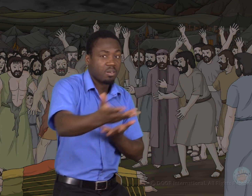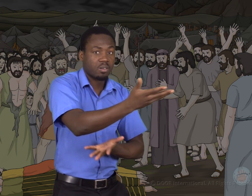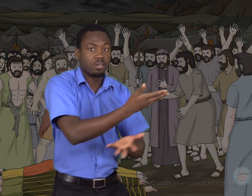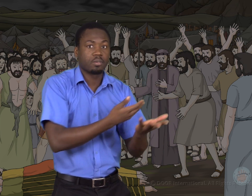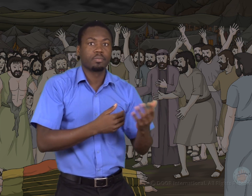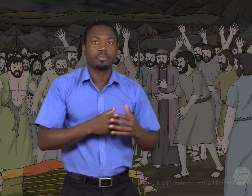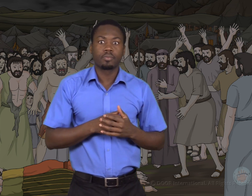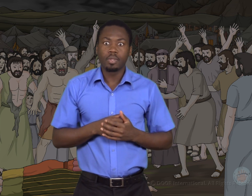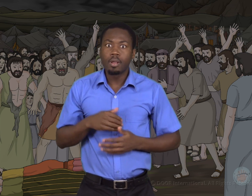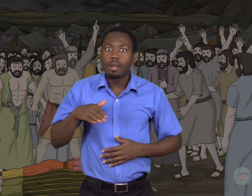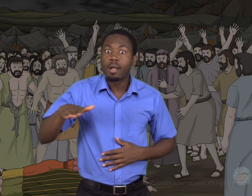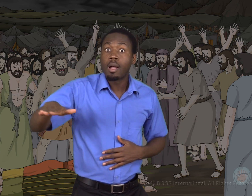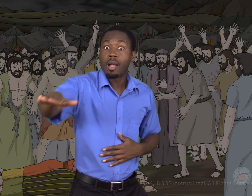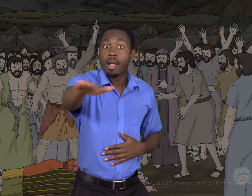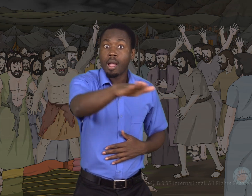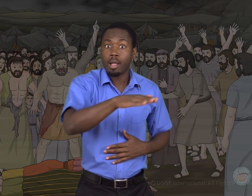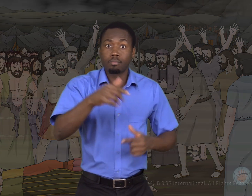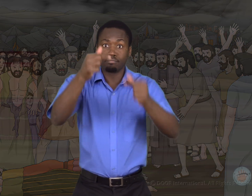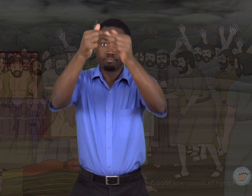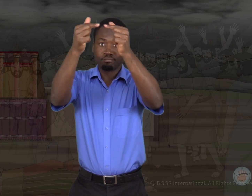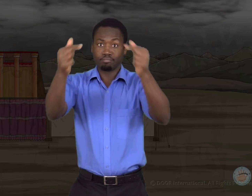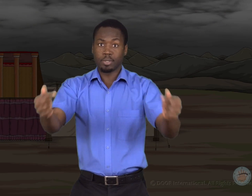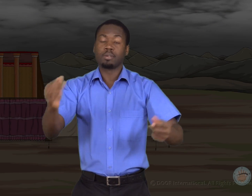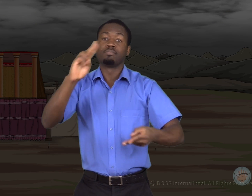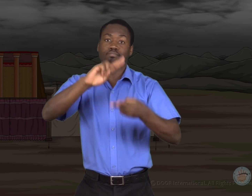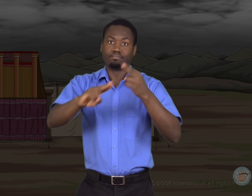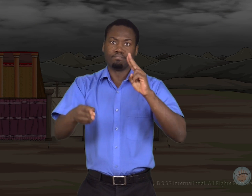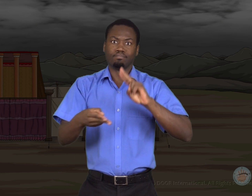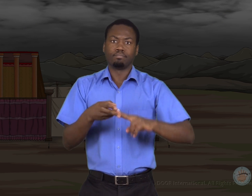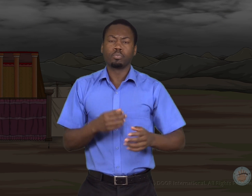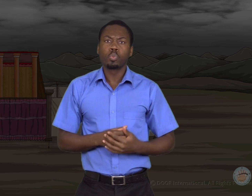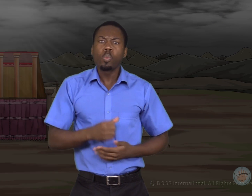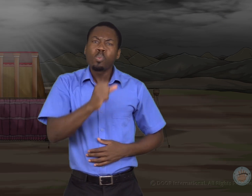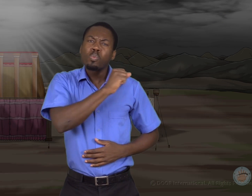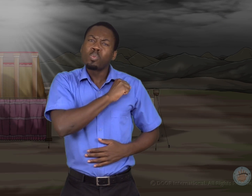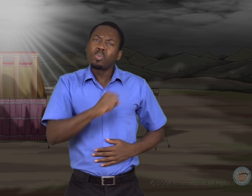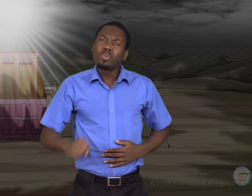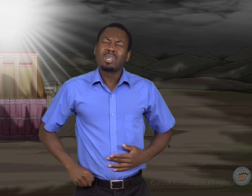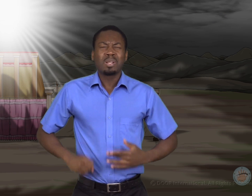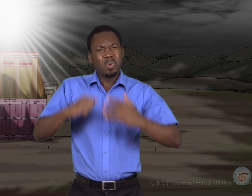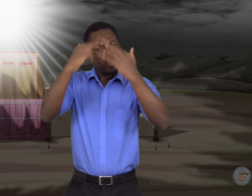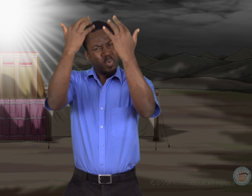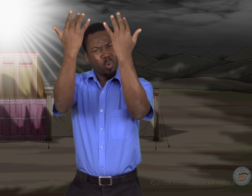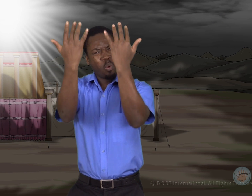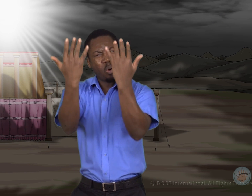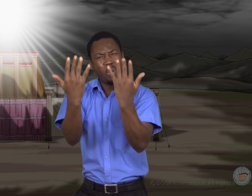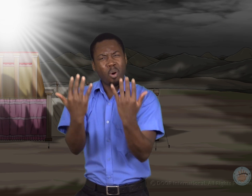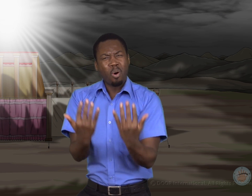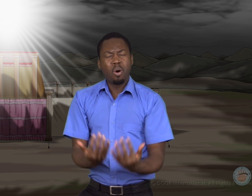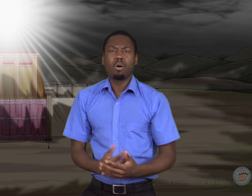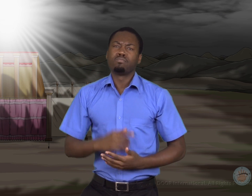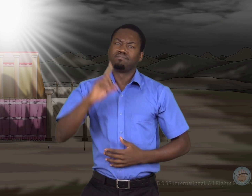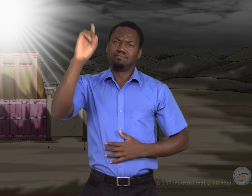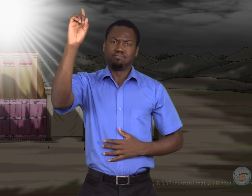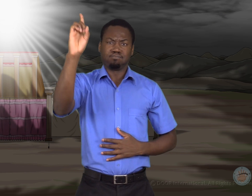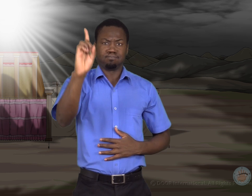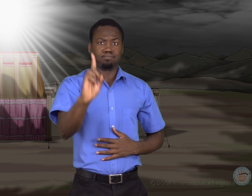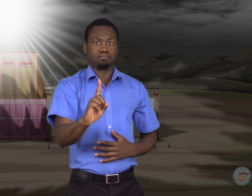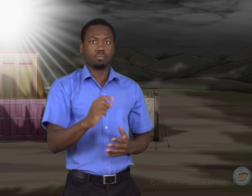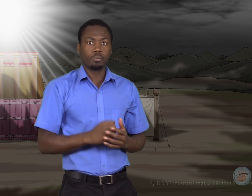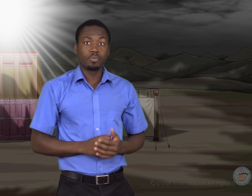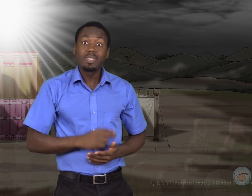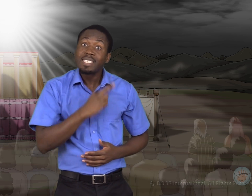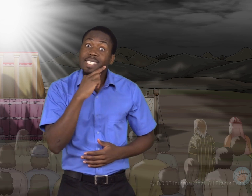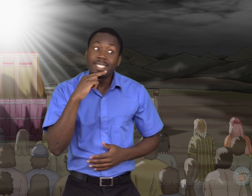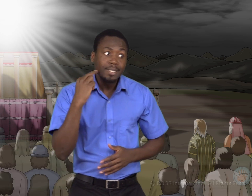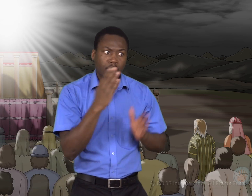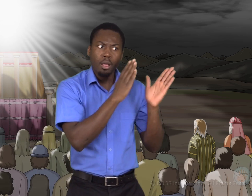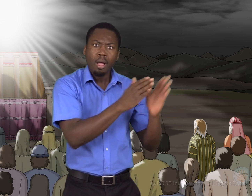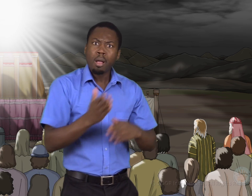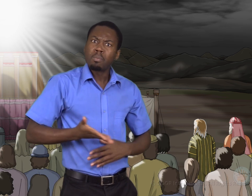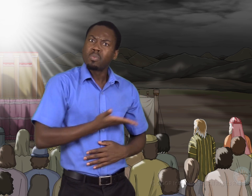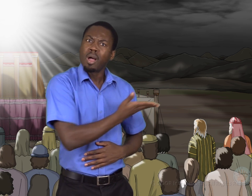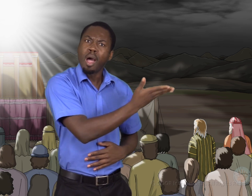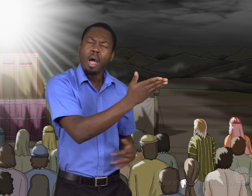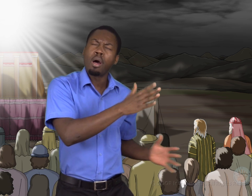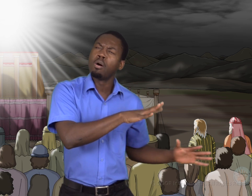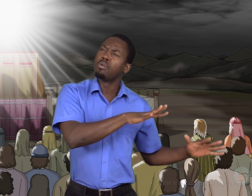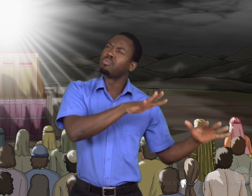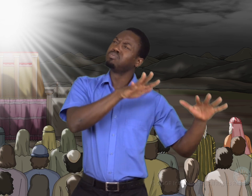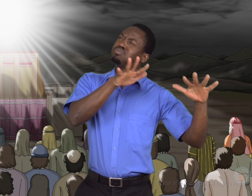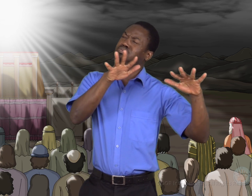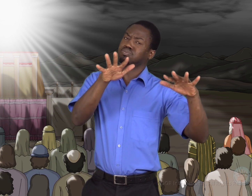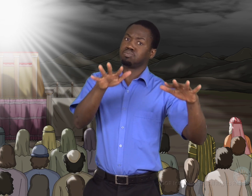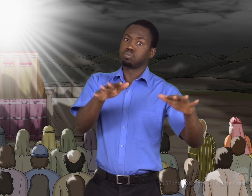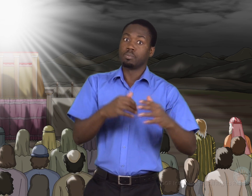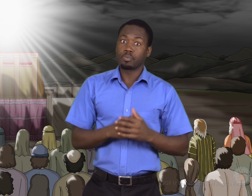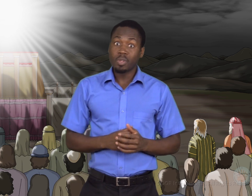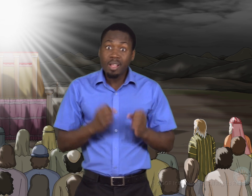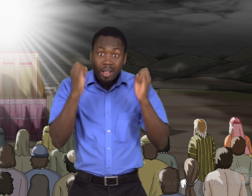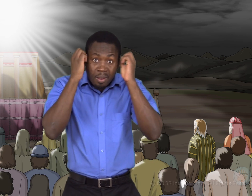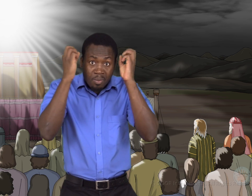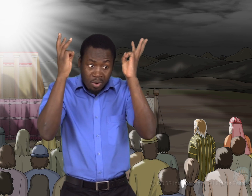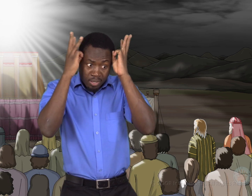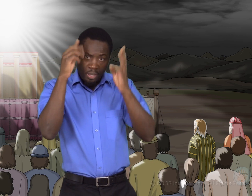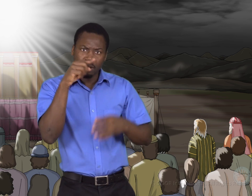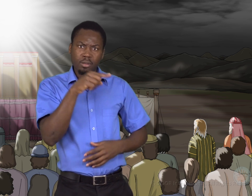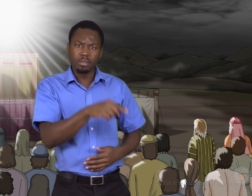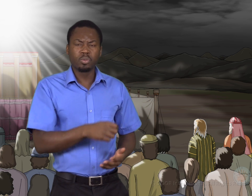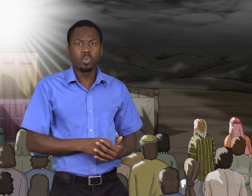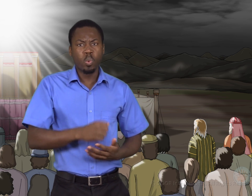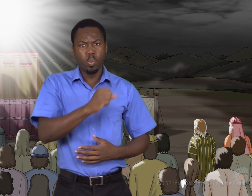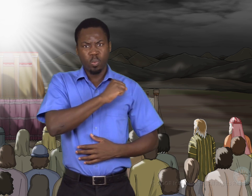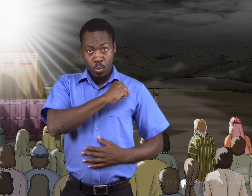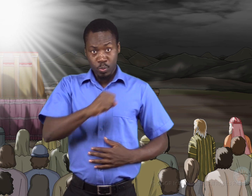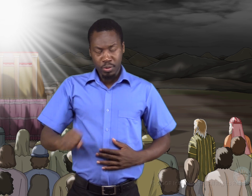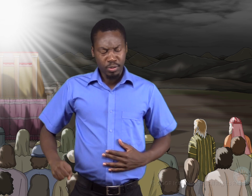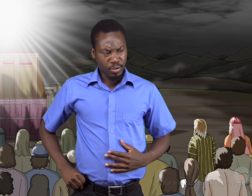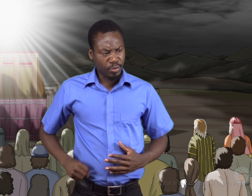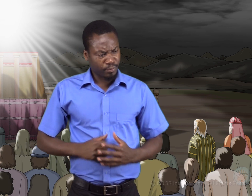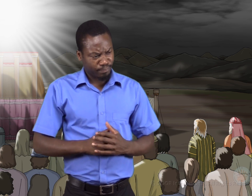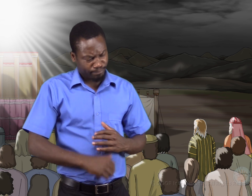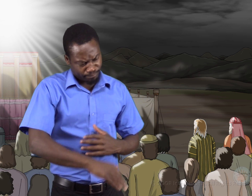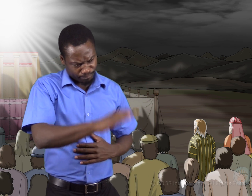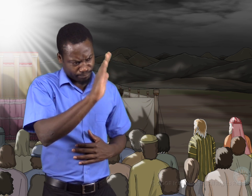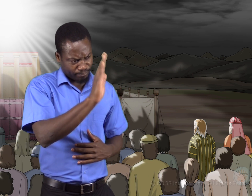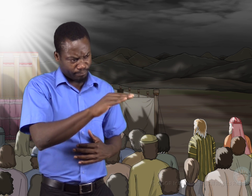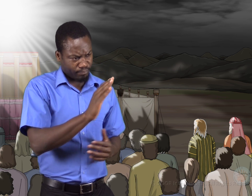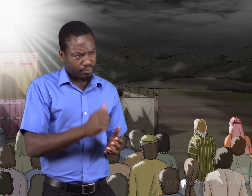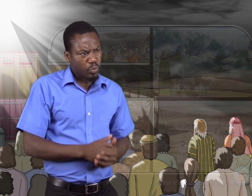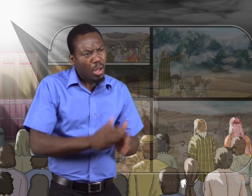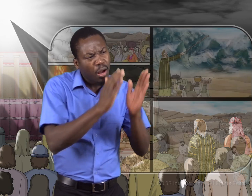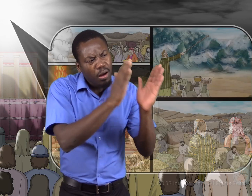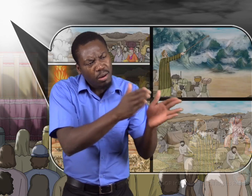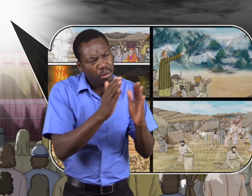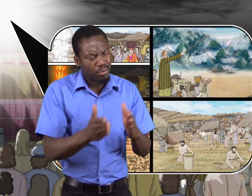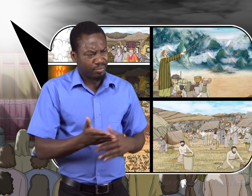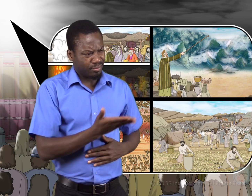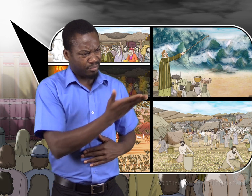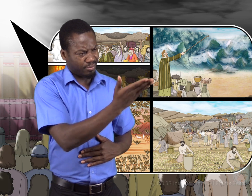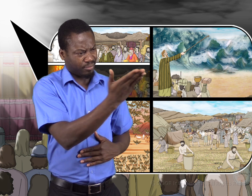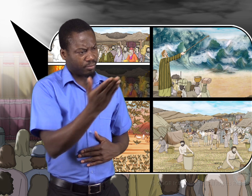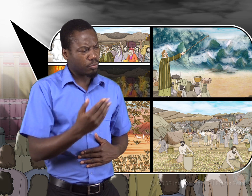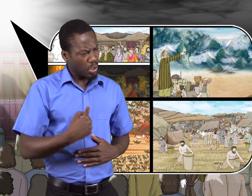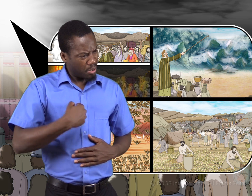Then the glory of the LORD appeared to all the Israelites at the Tent of Meeting. And the LORD said to Moses, “How long will this people treat Me with contempt?